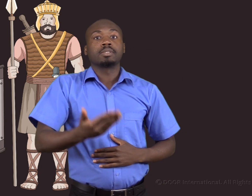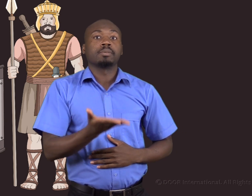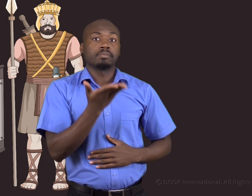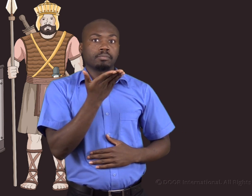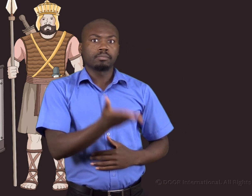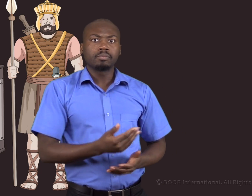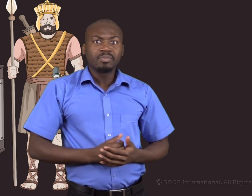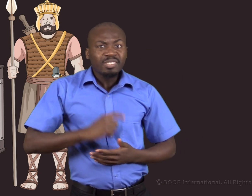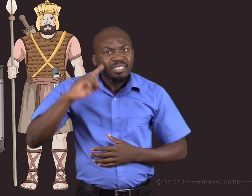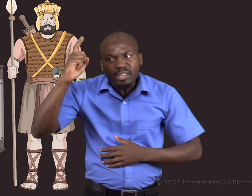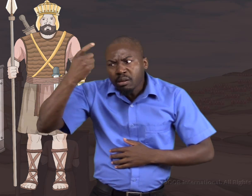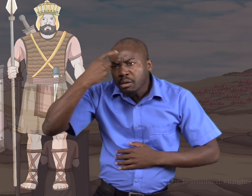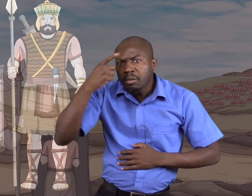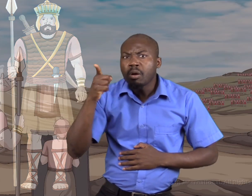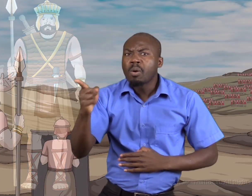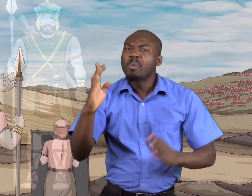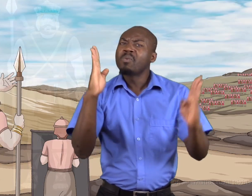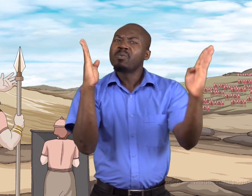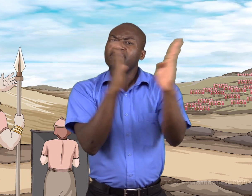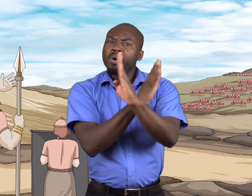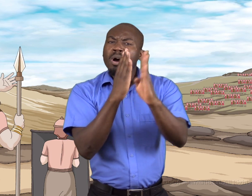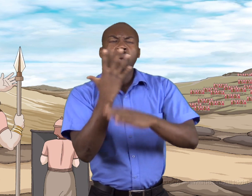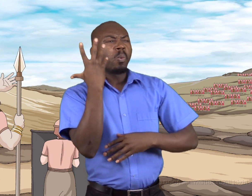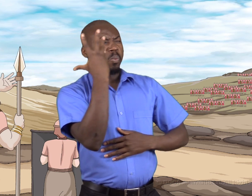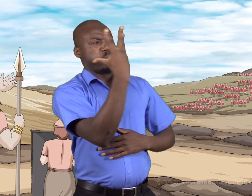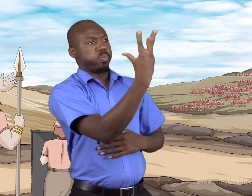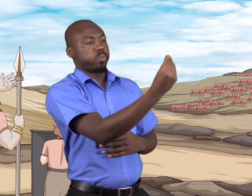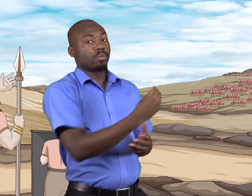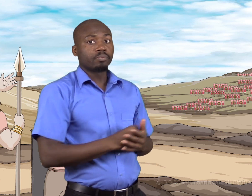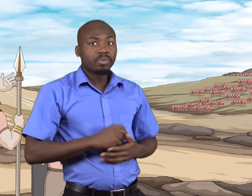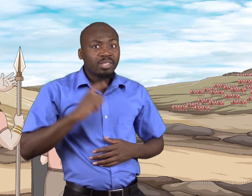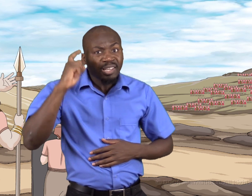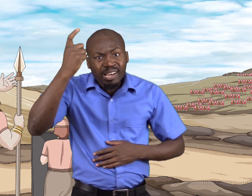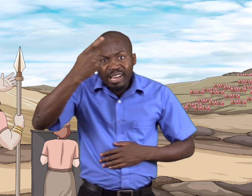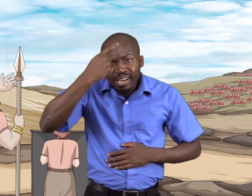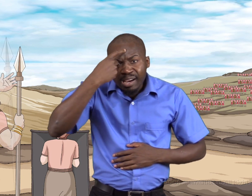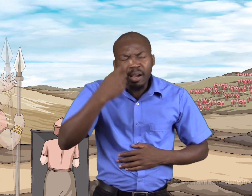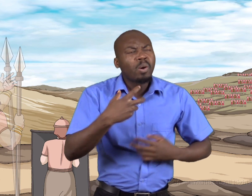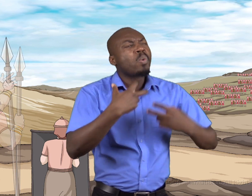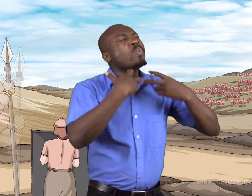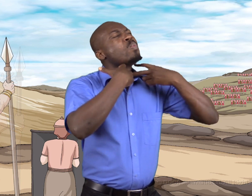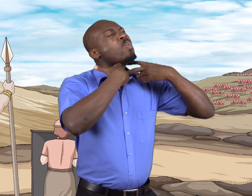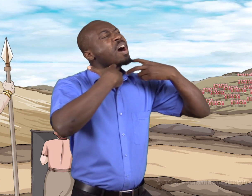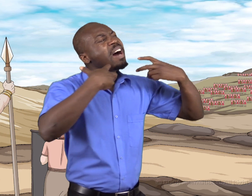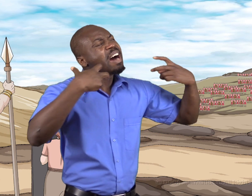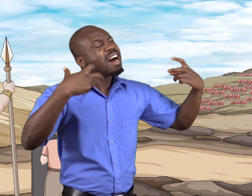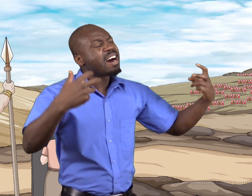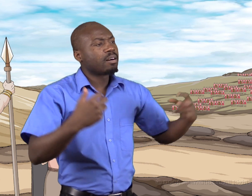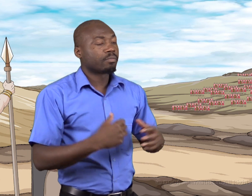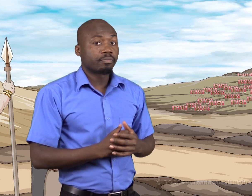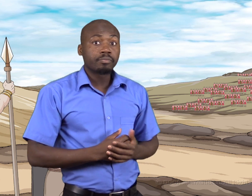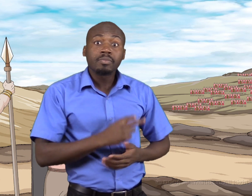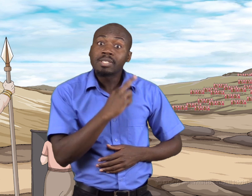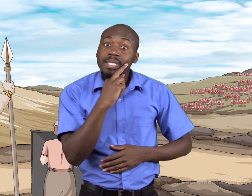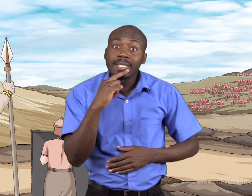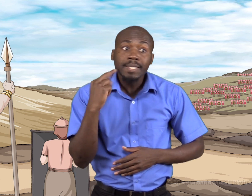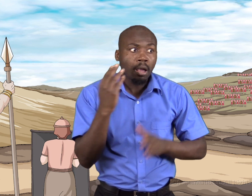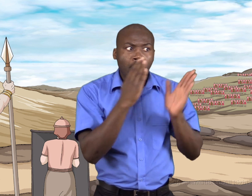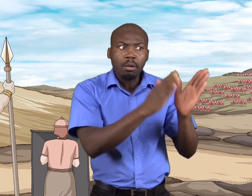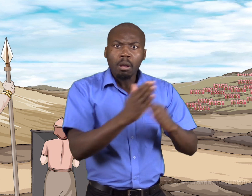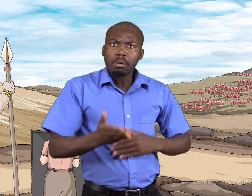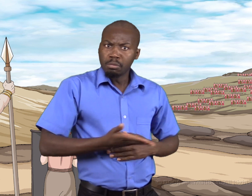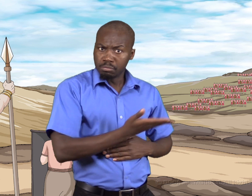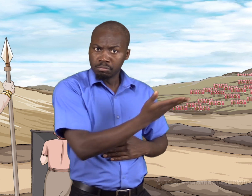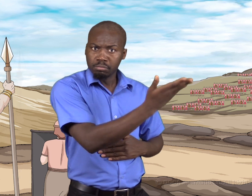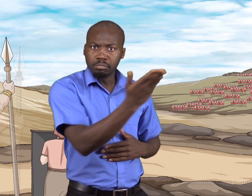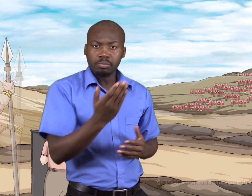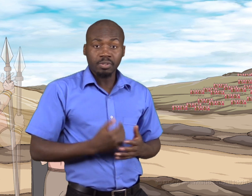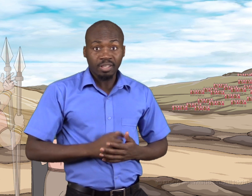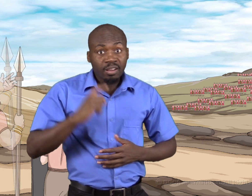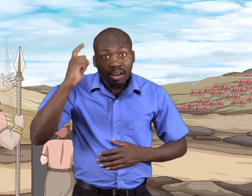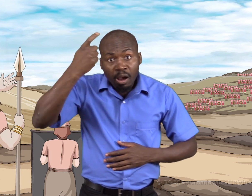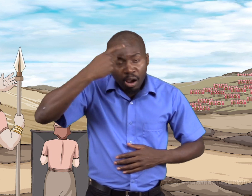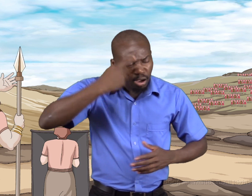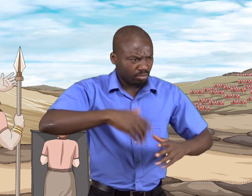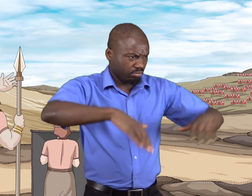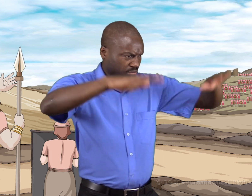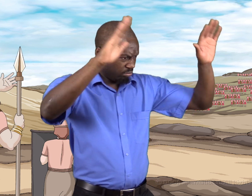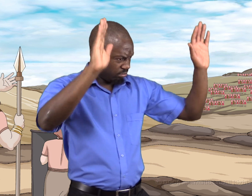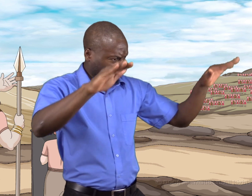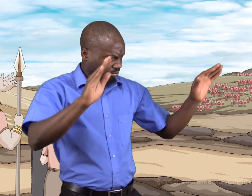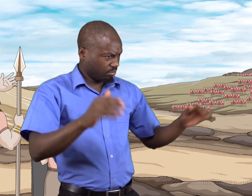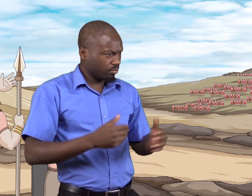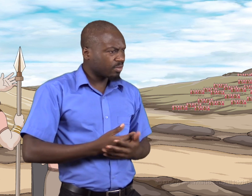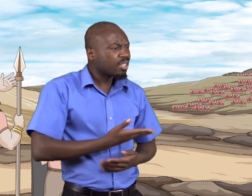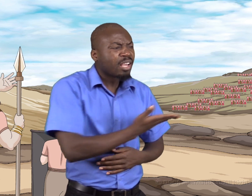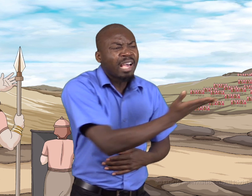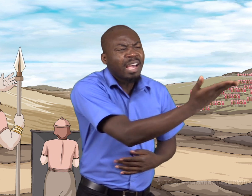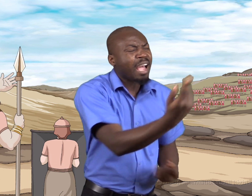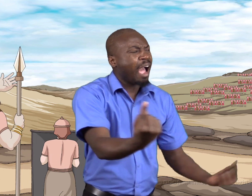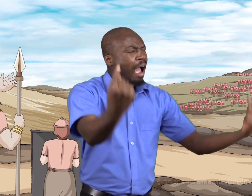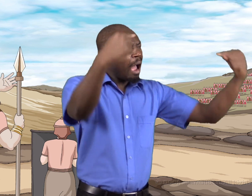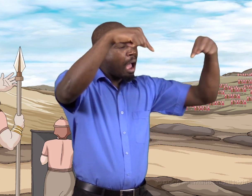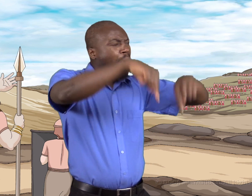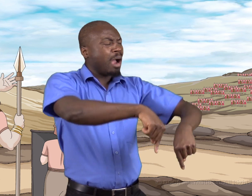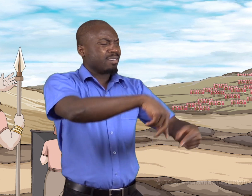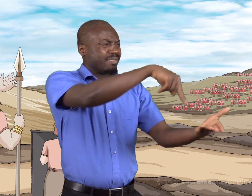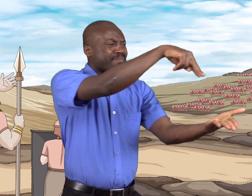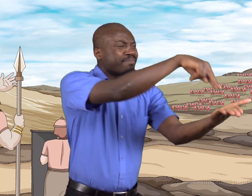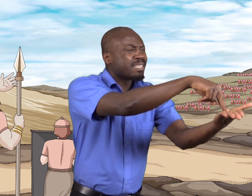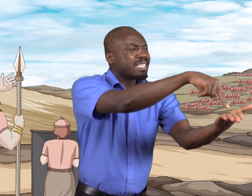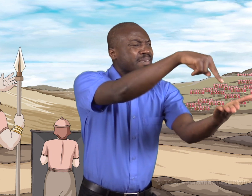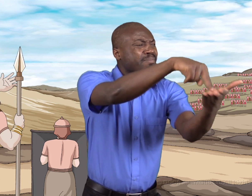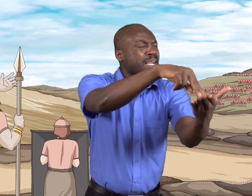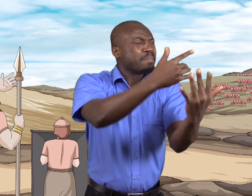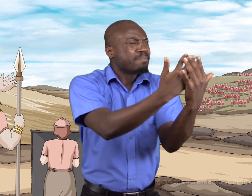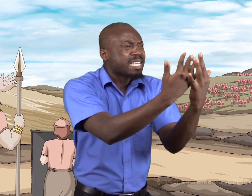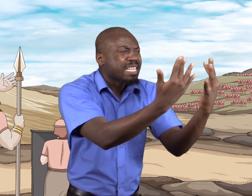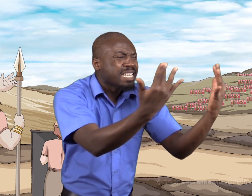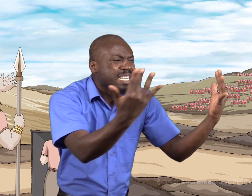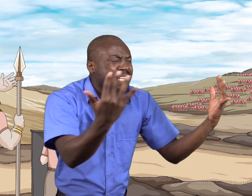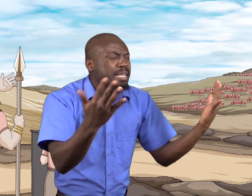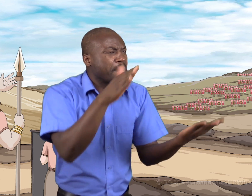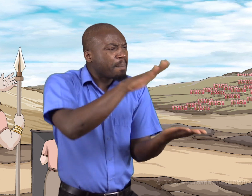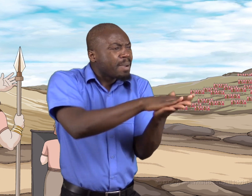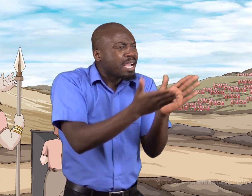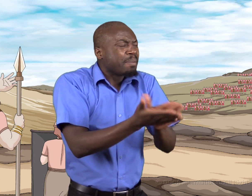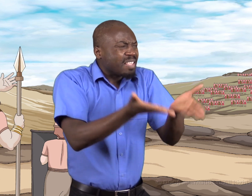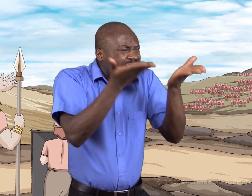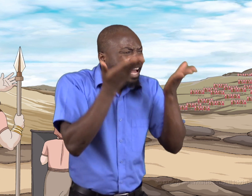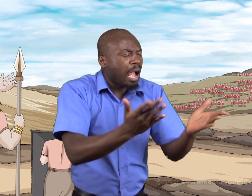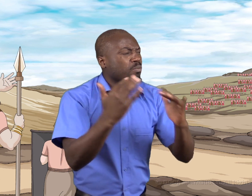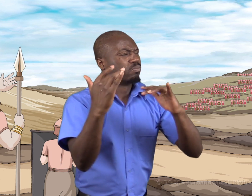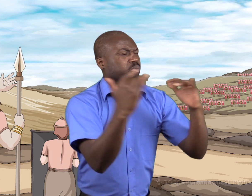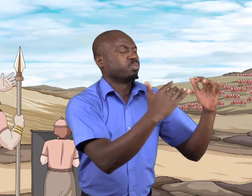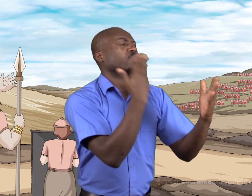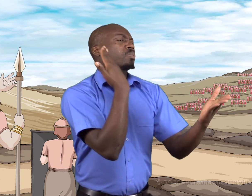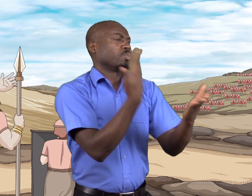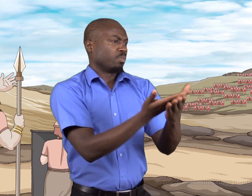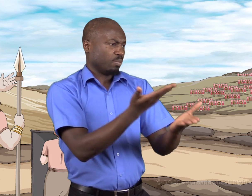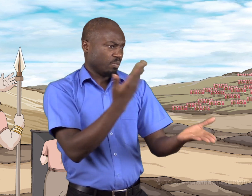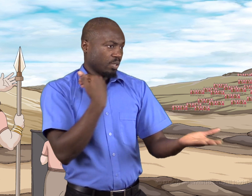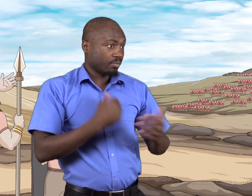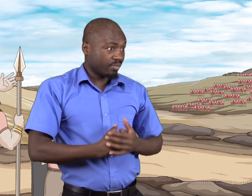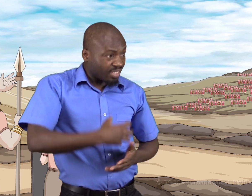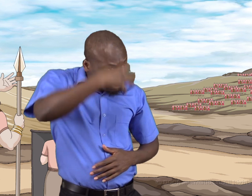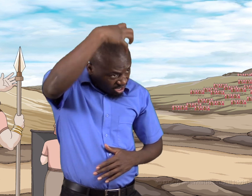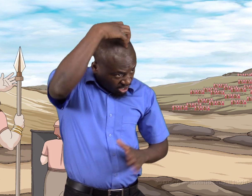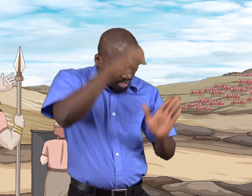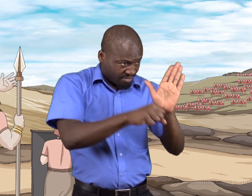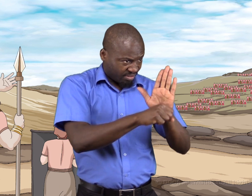And Goliath stood and shouted to the ranks of Israel, “Why do you come out and array yourselves for battle?